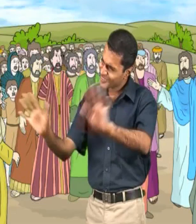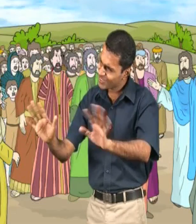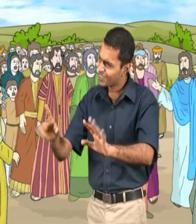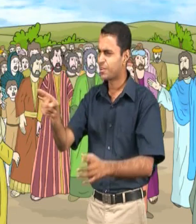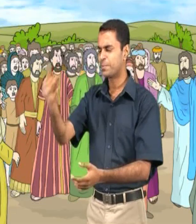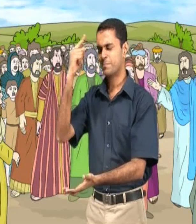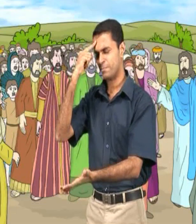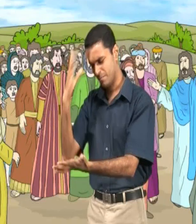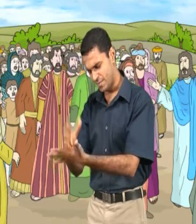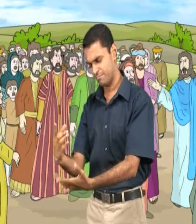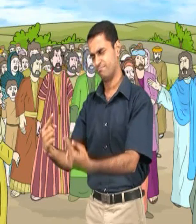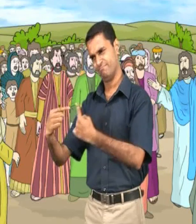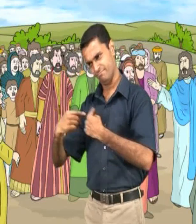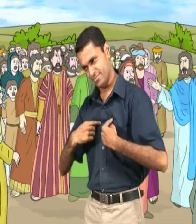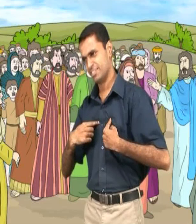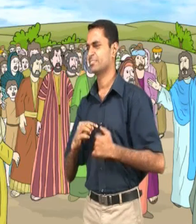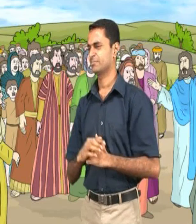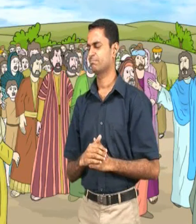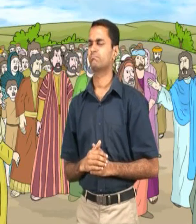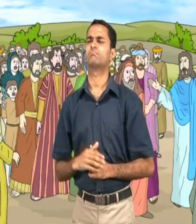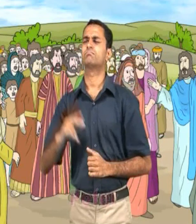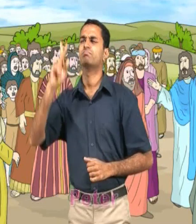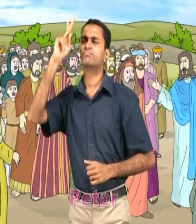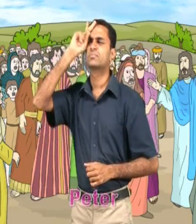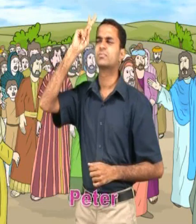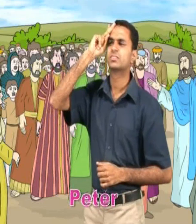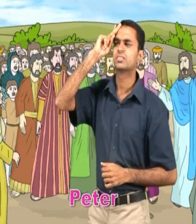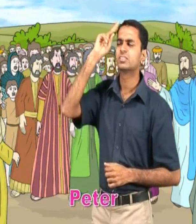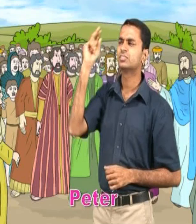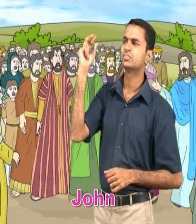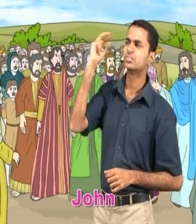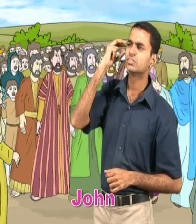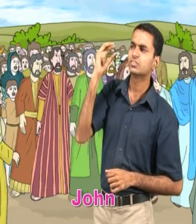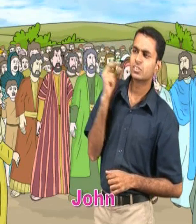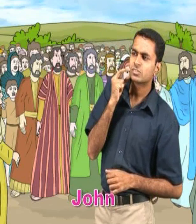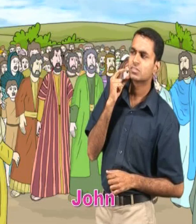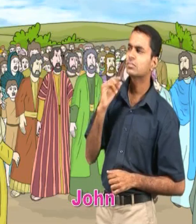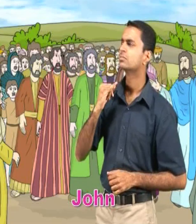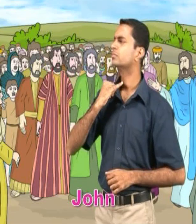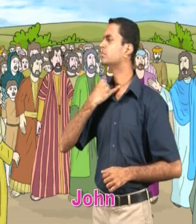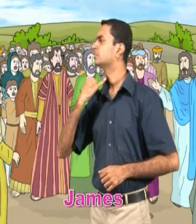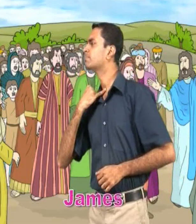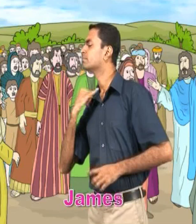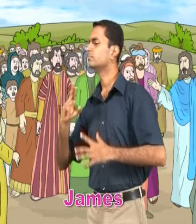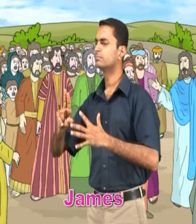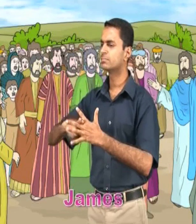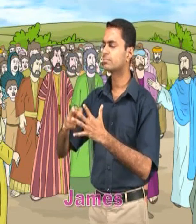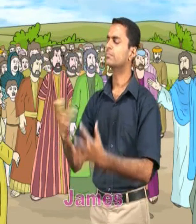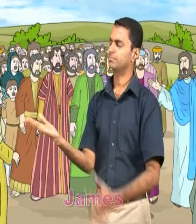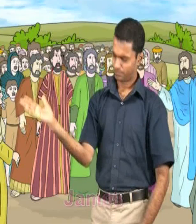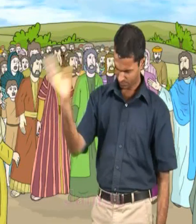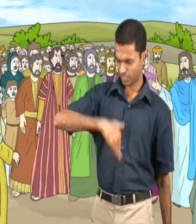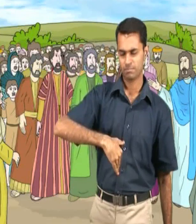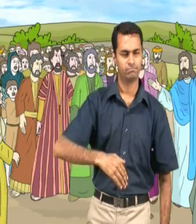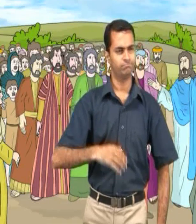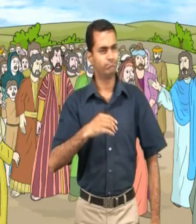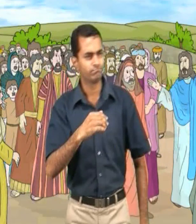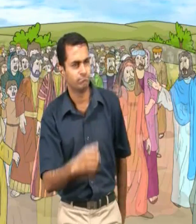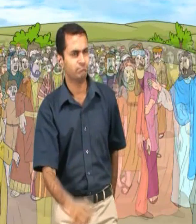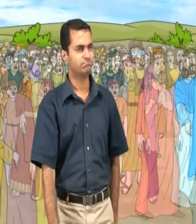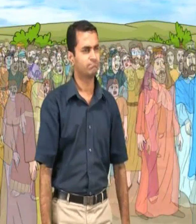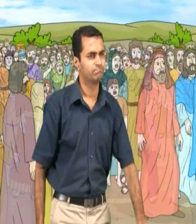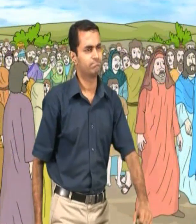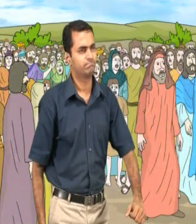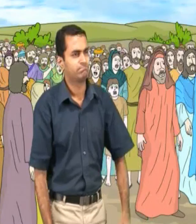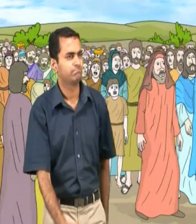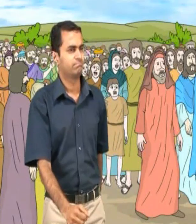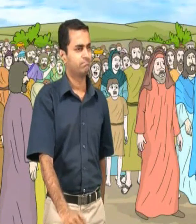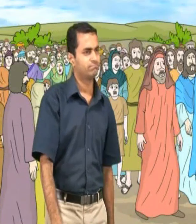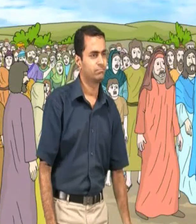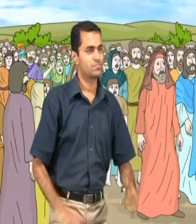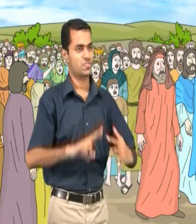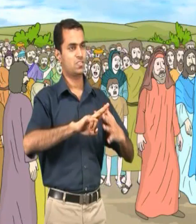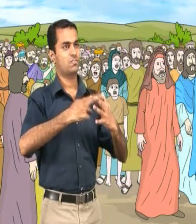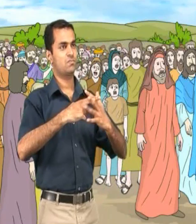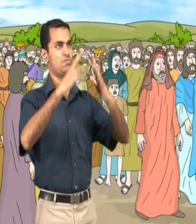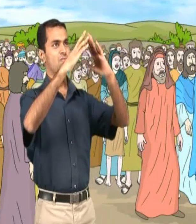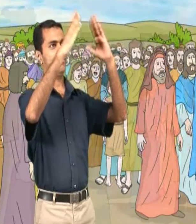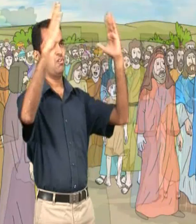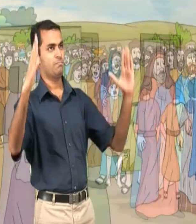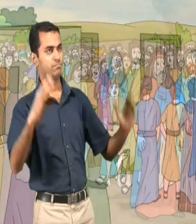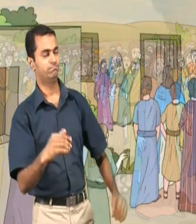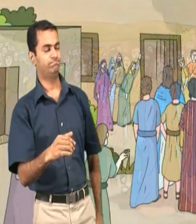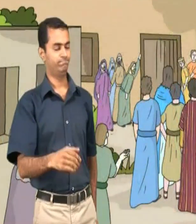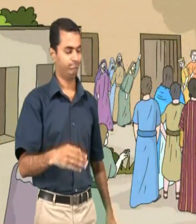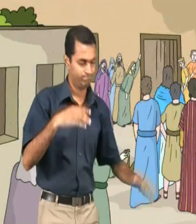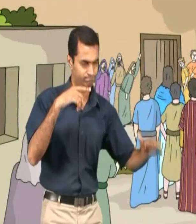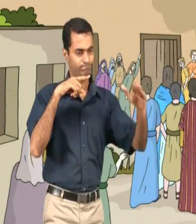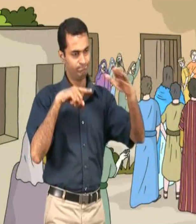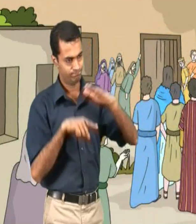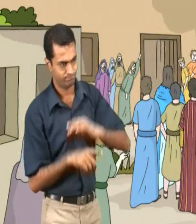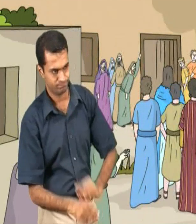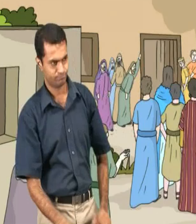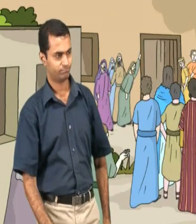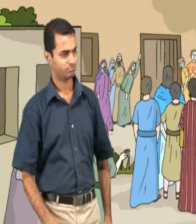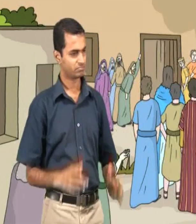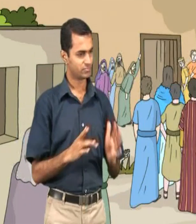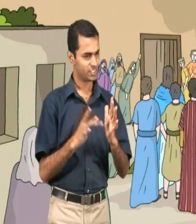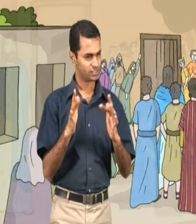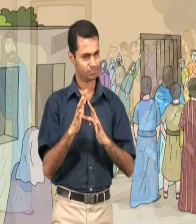And He did not allow anyone to accompany Him except Peter, James, and John the brother of James.